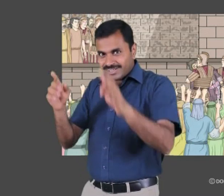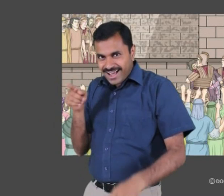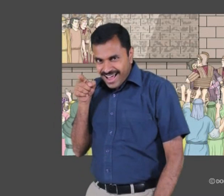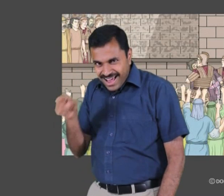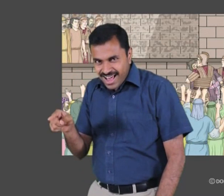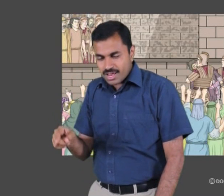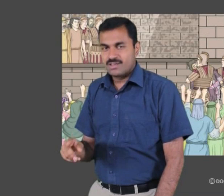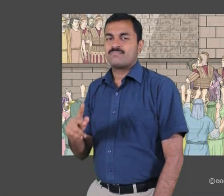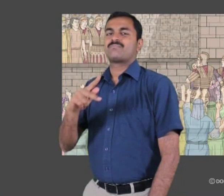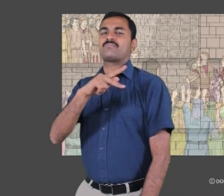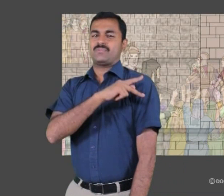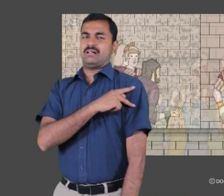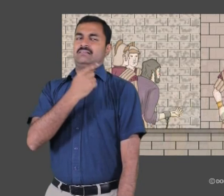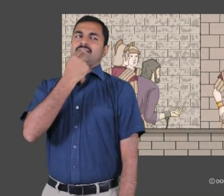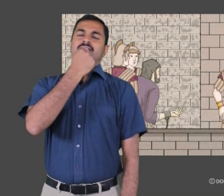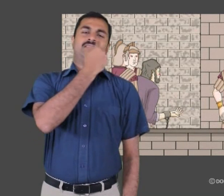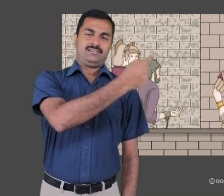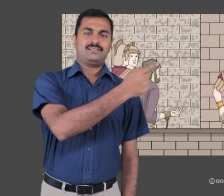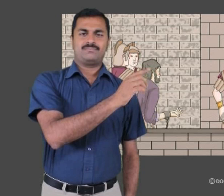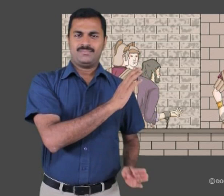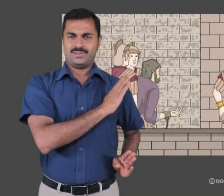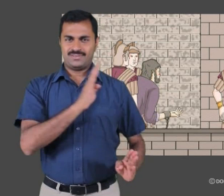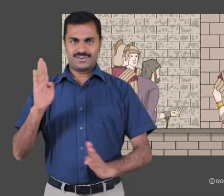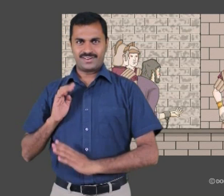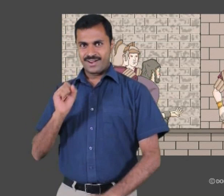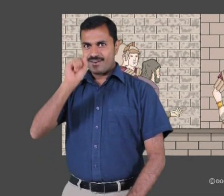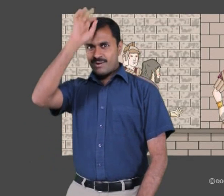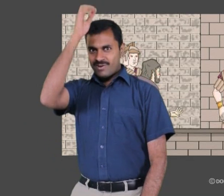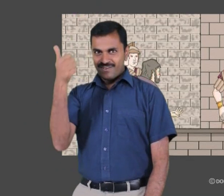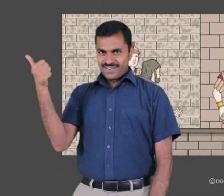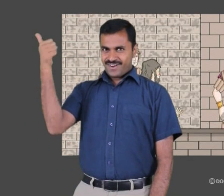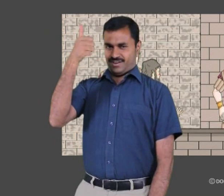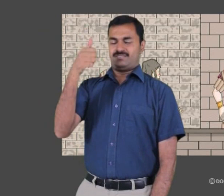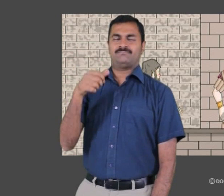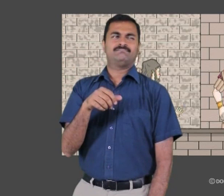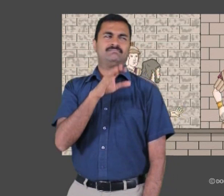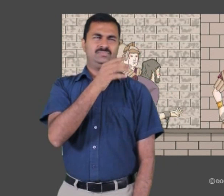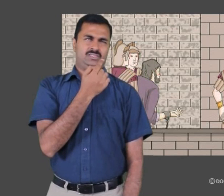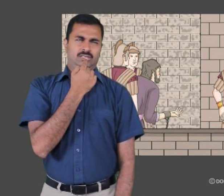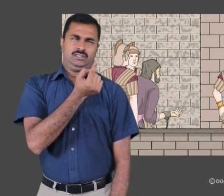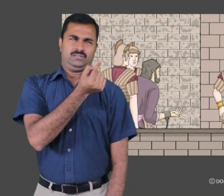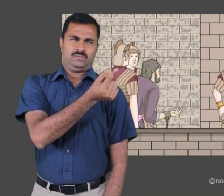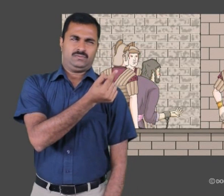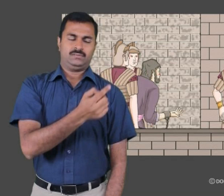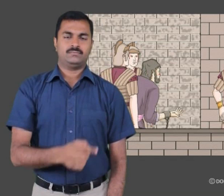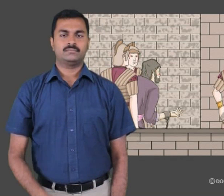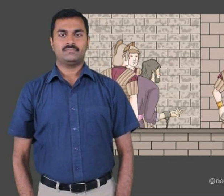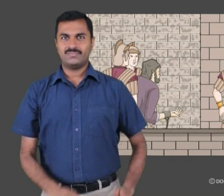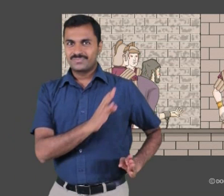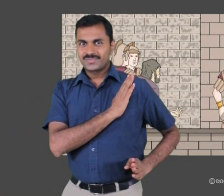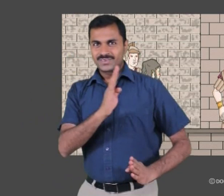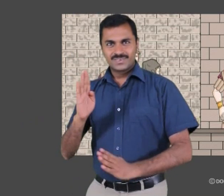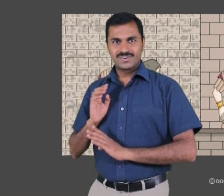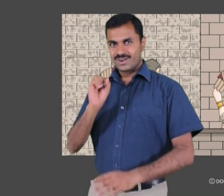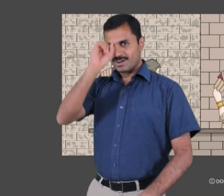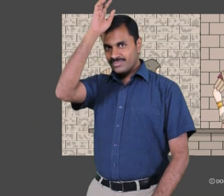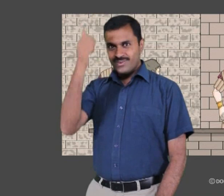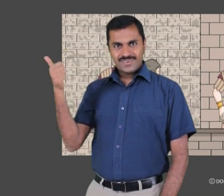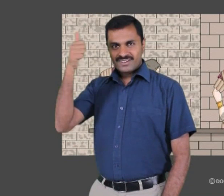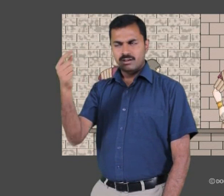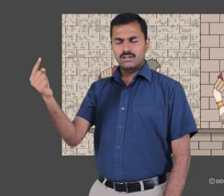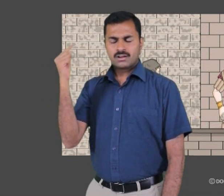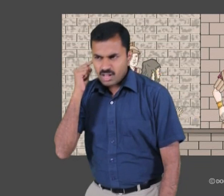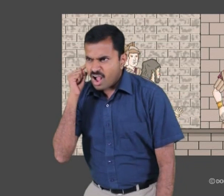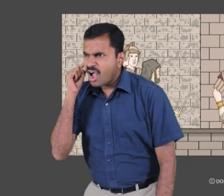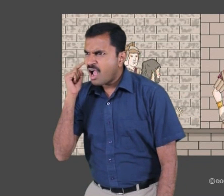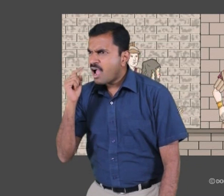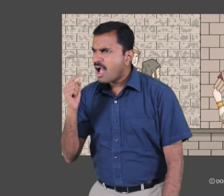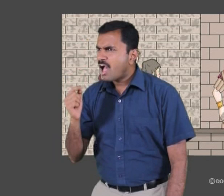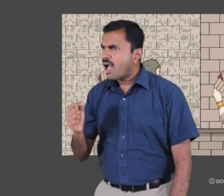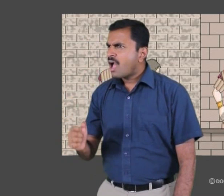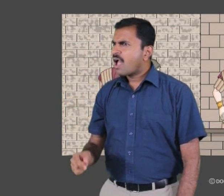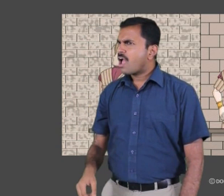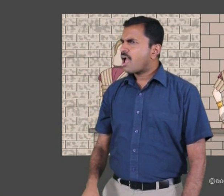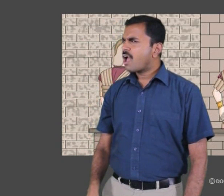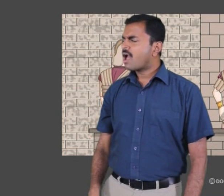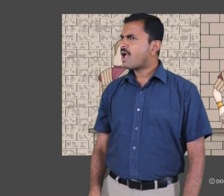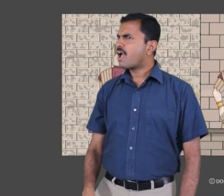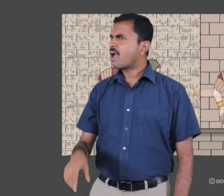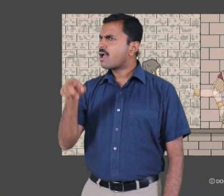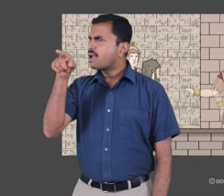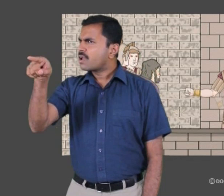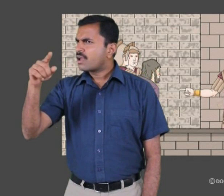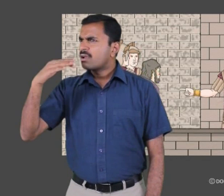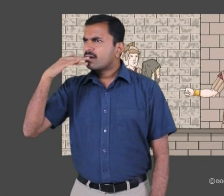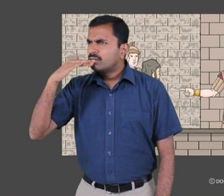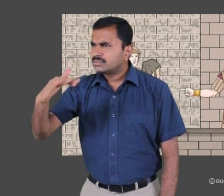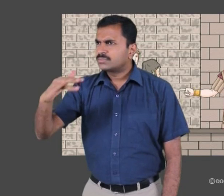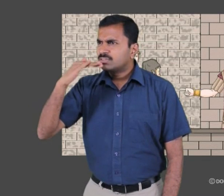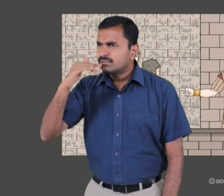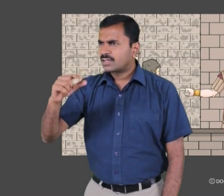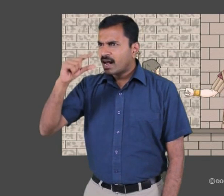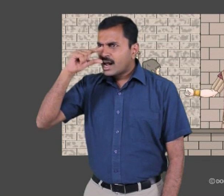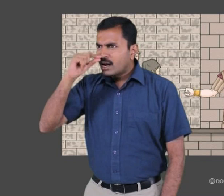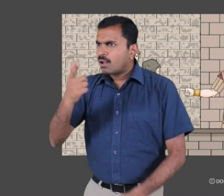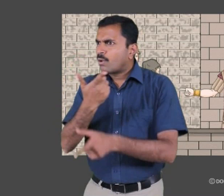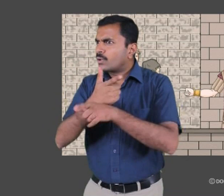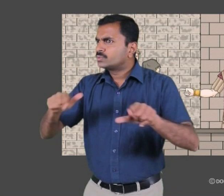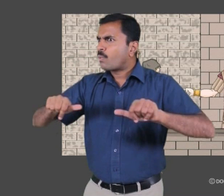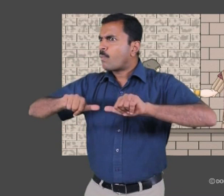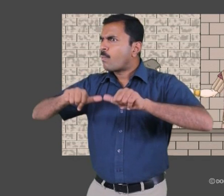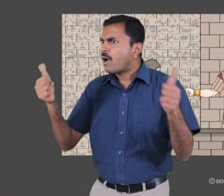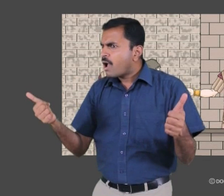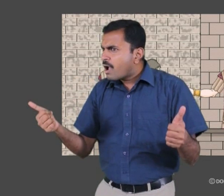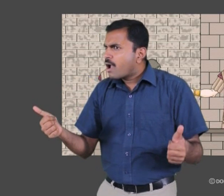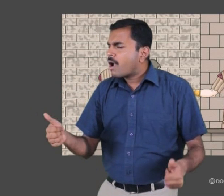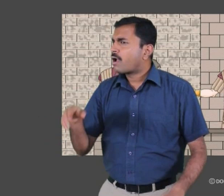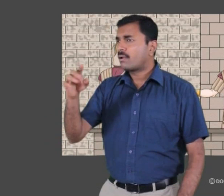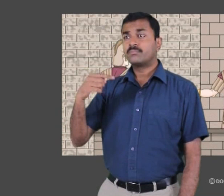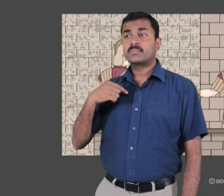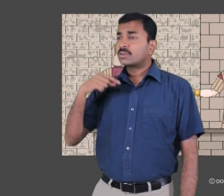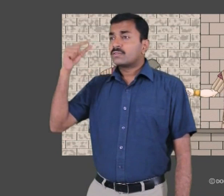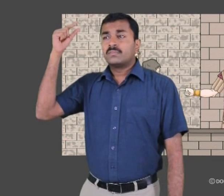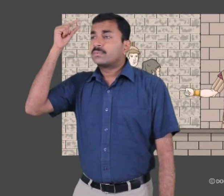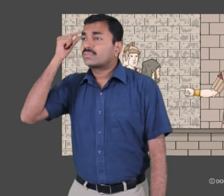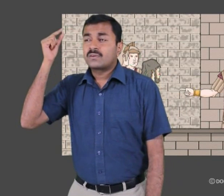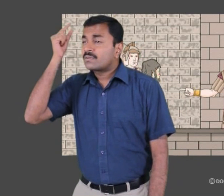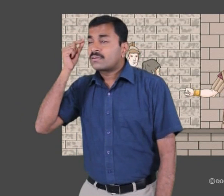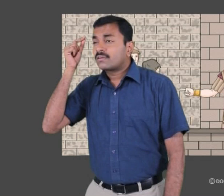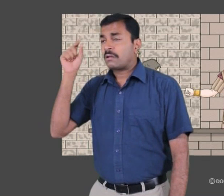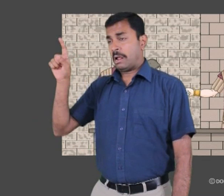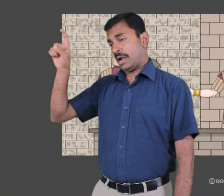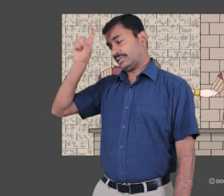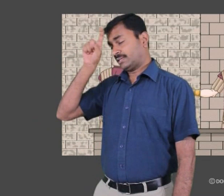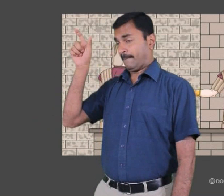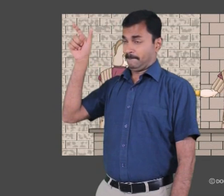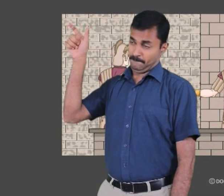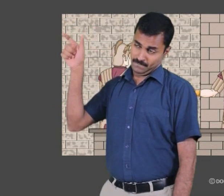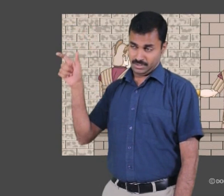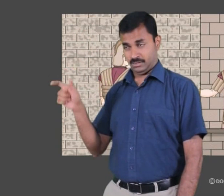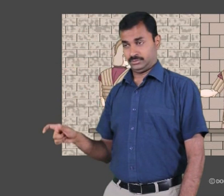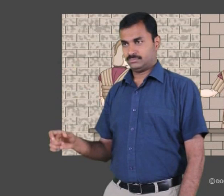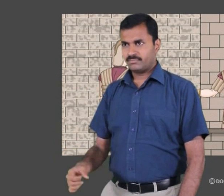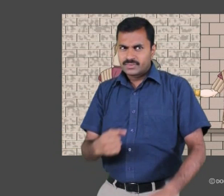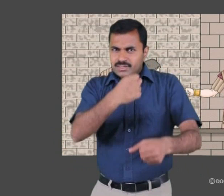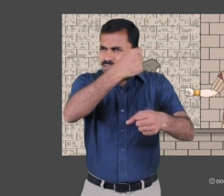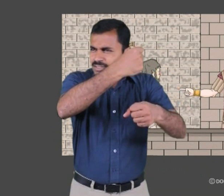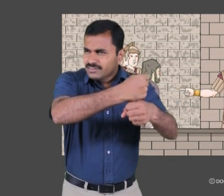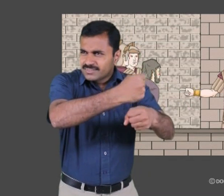As they were about to take Paul into the barracks, he asked the commander, “May I say something to you?”